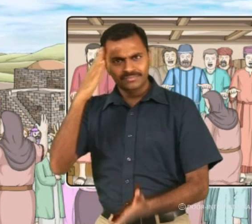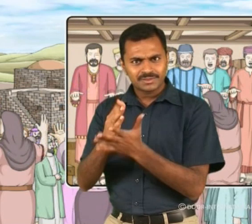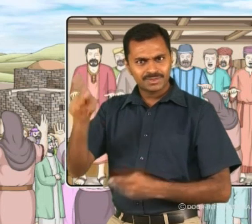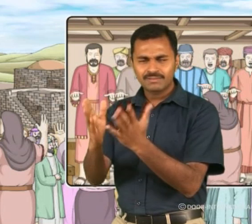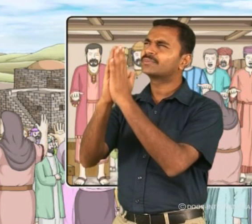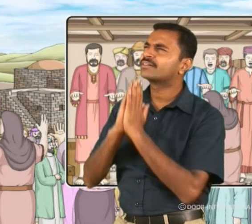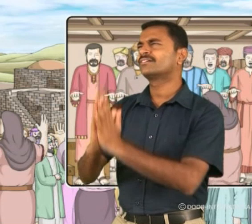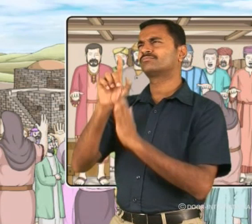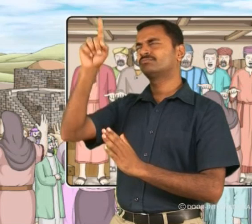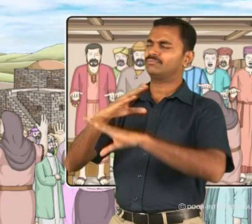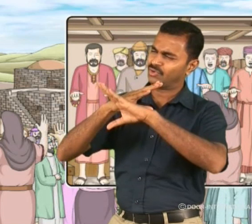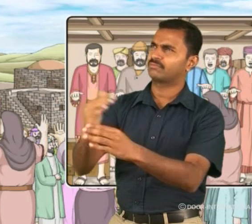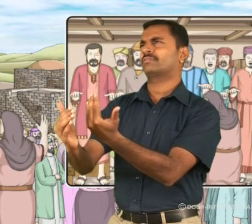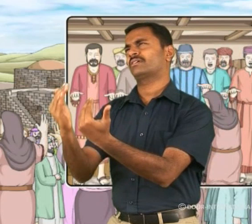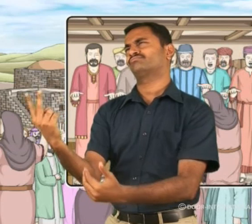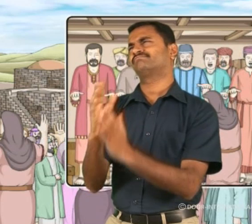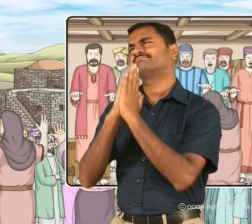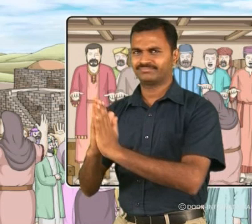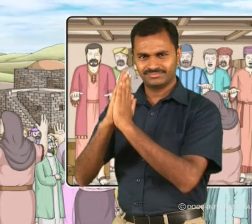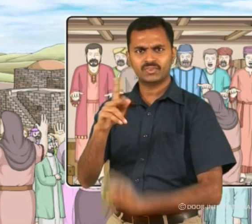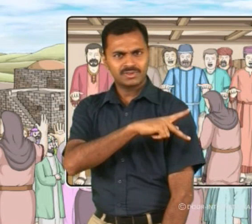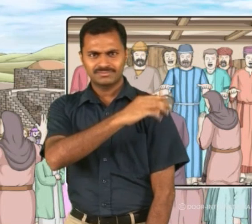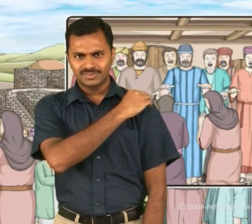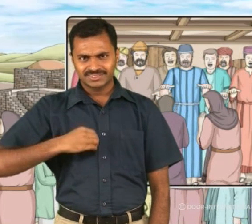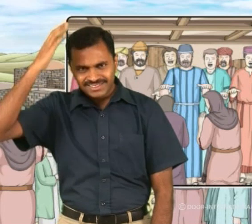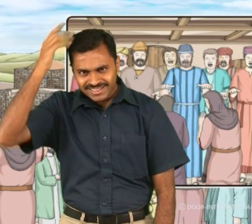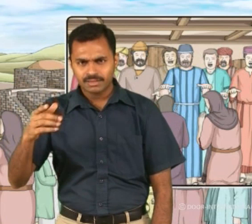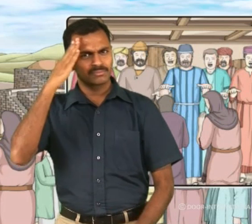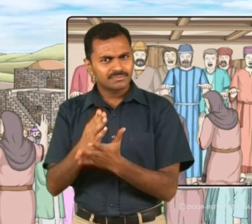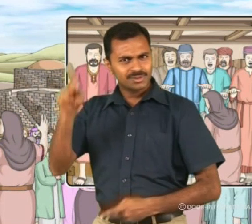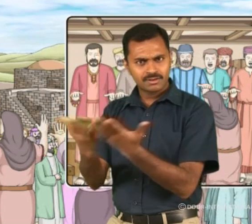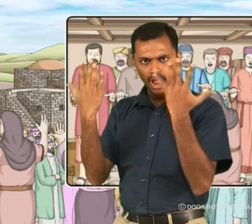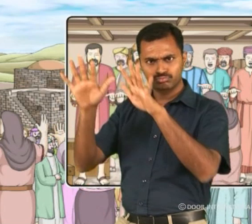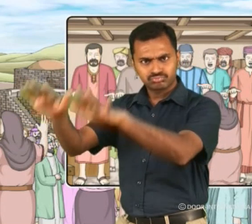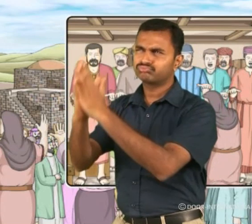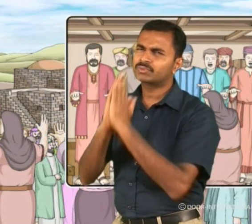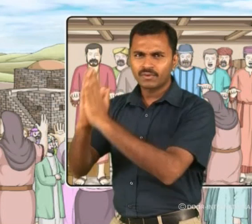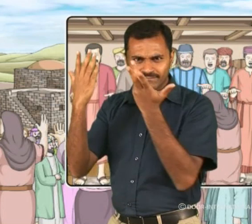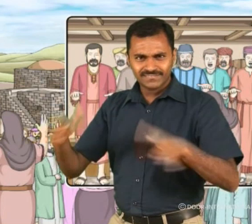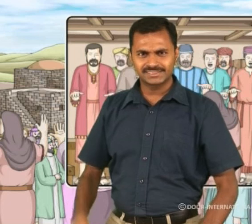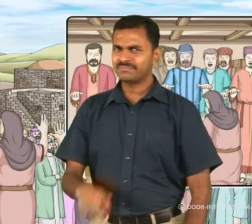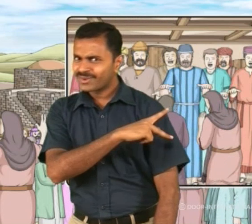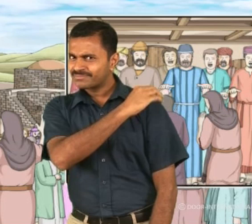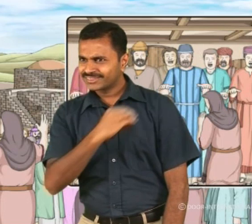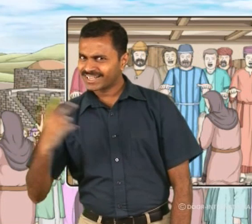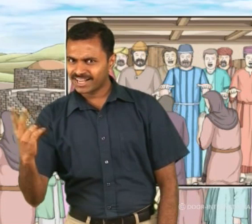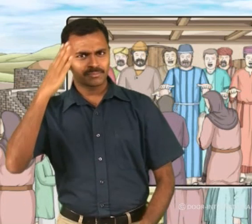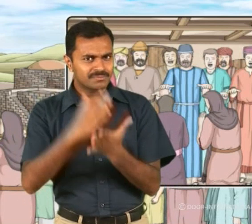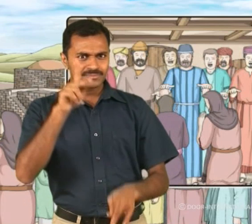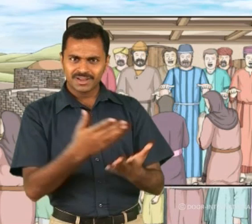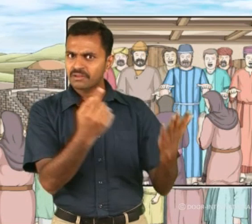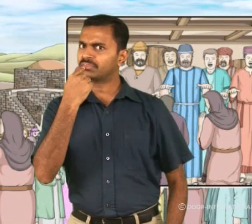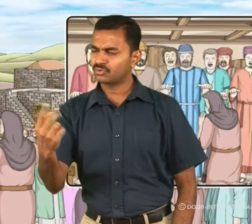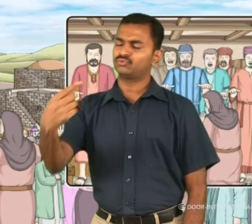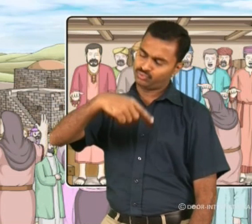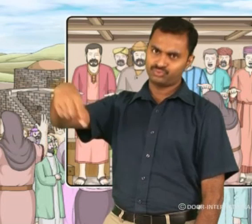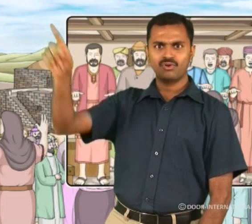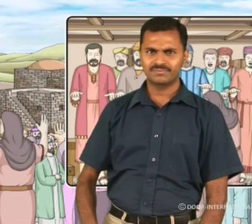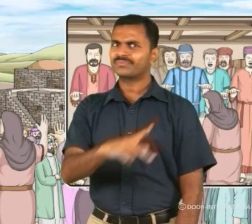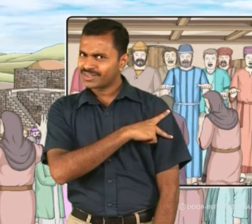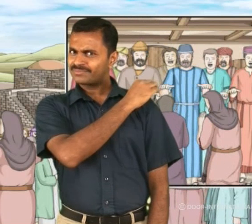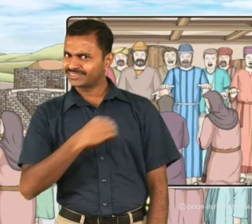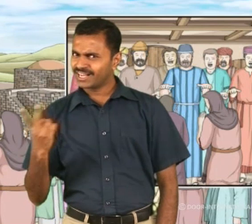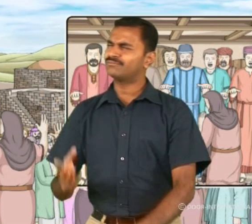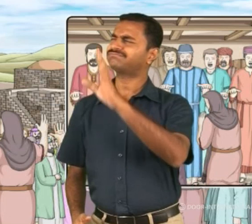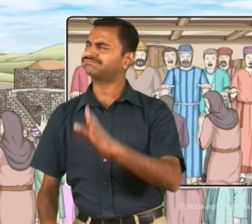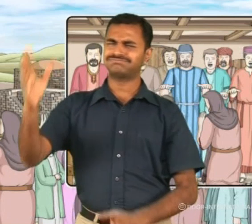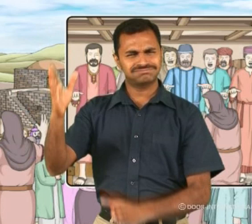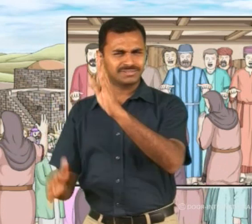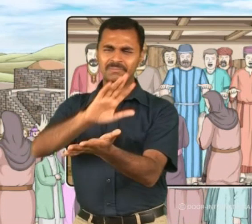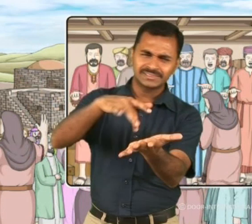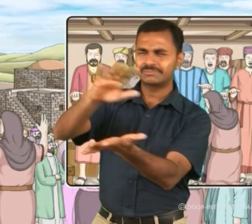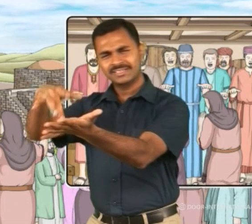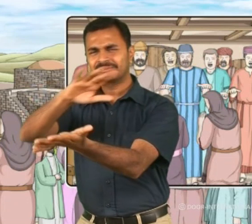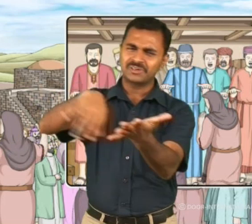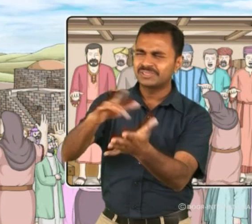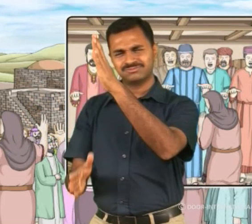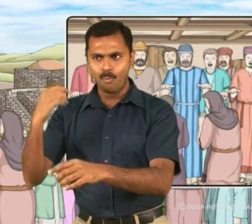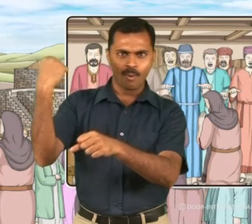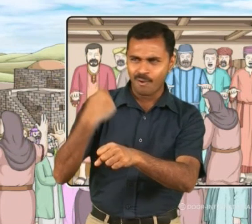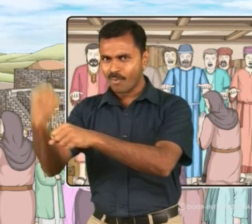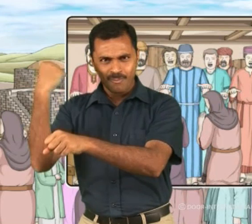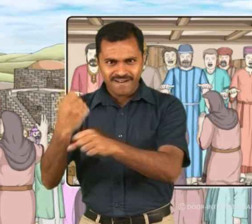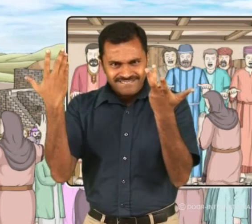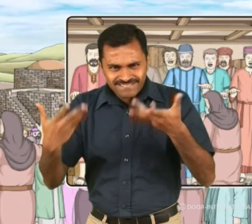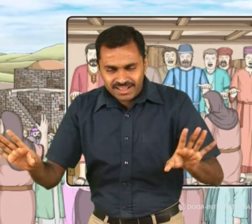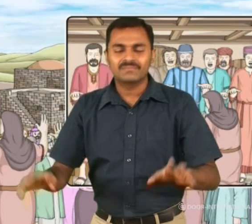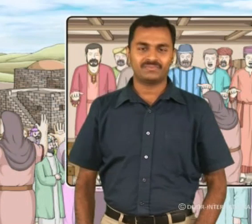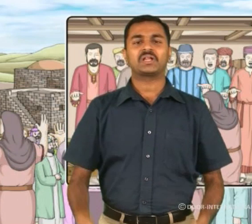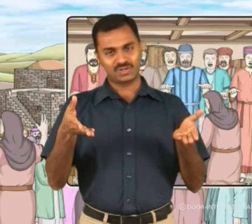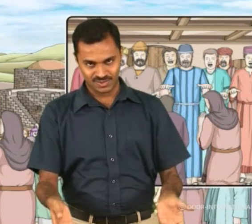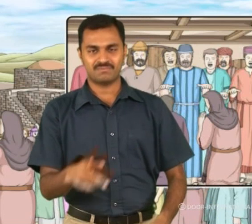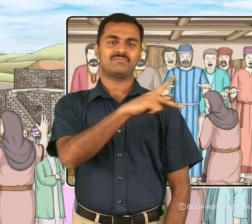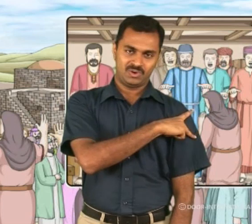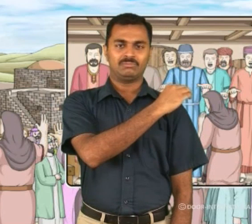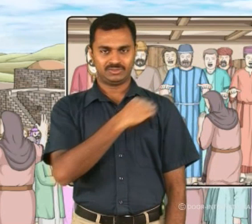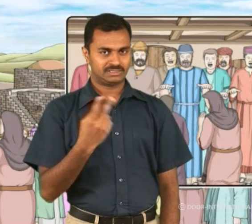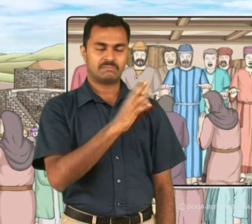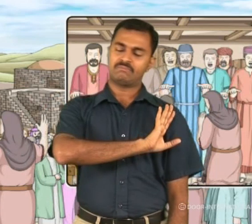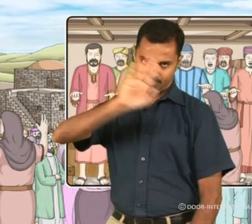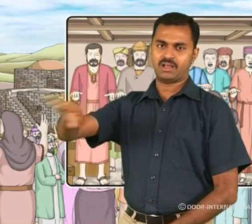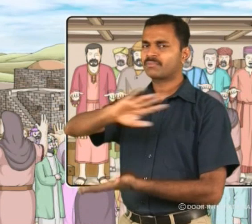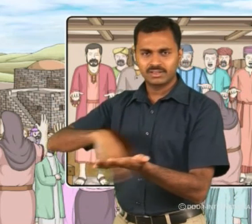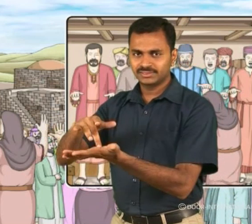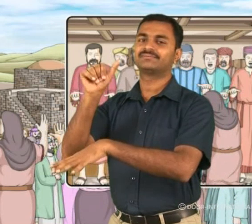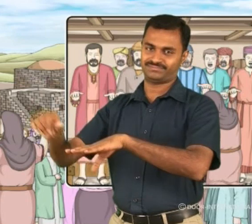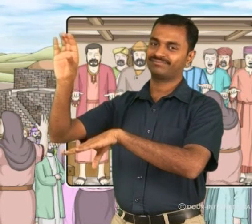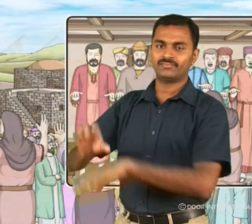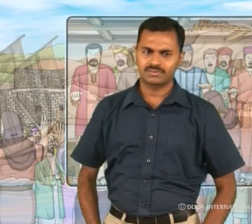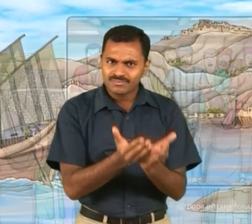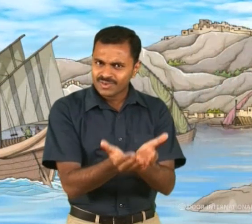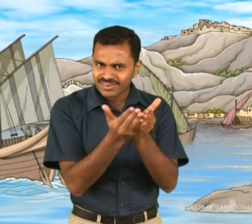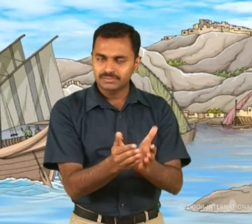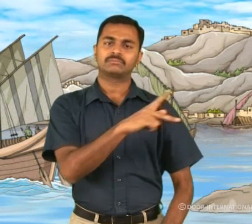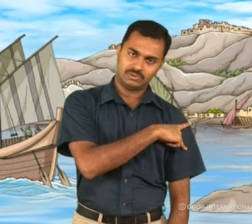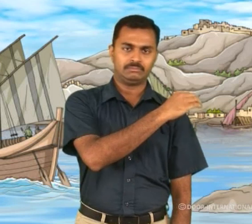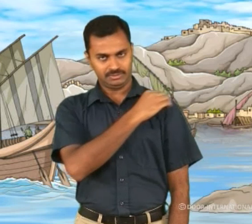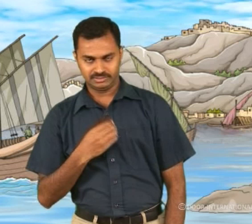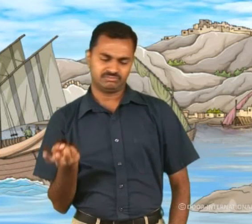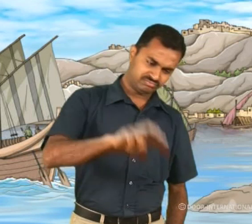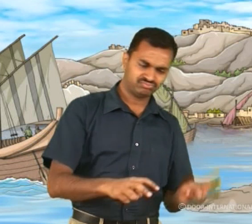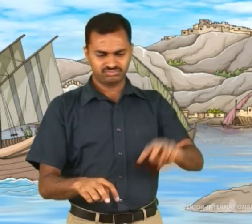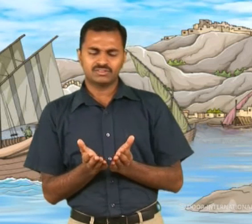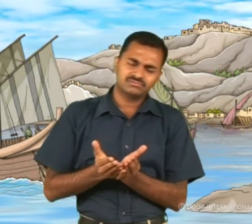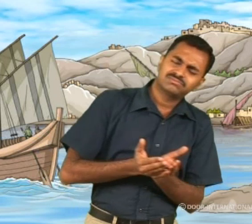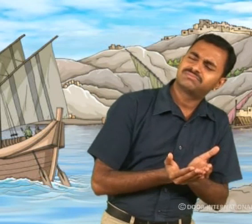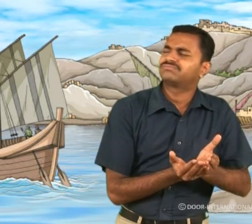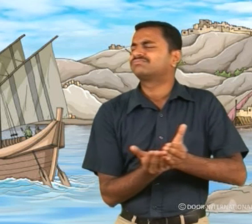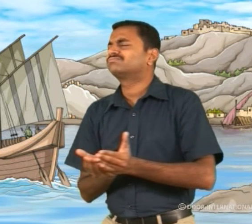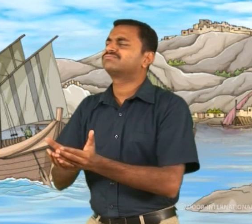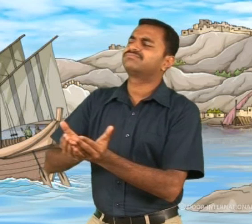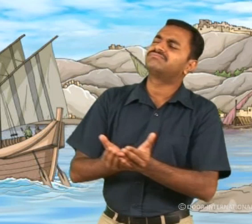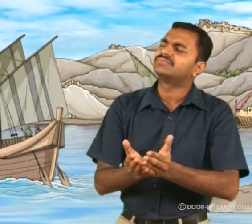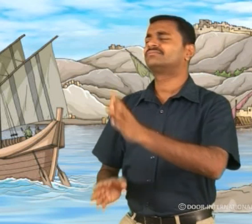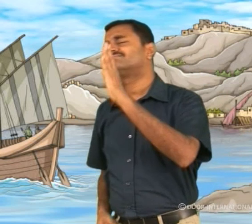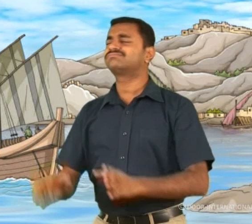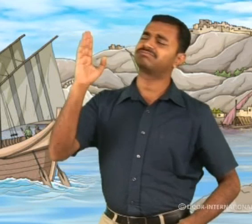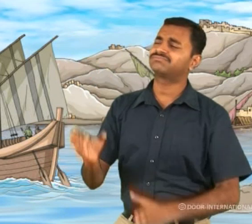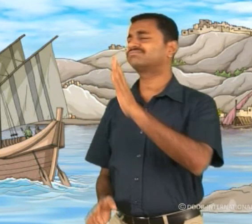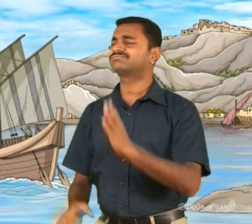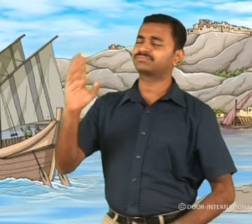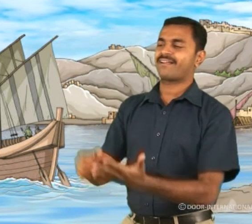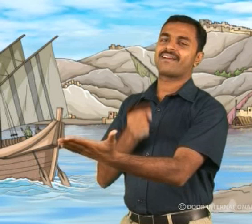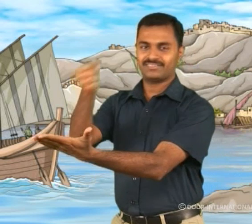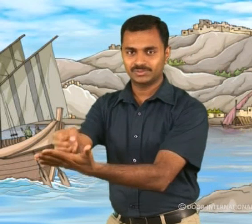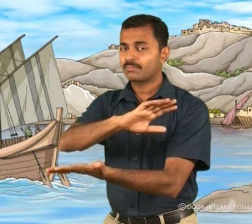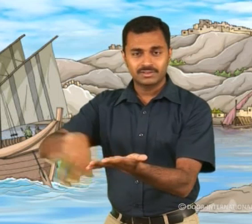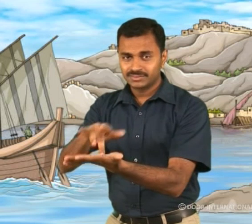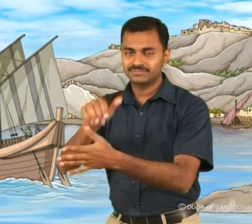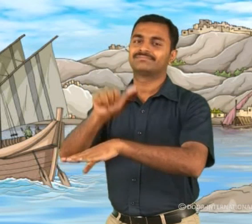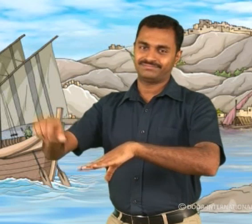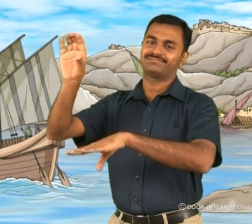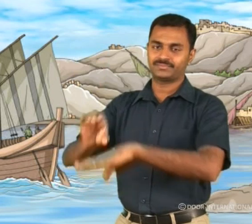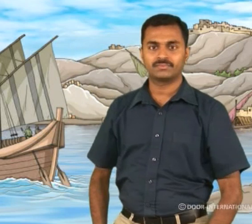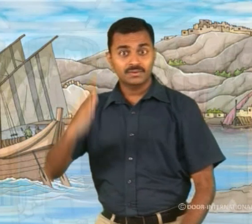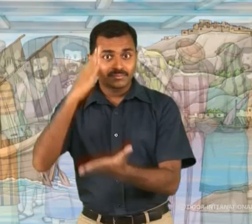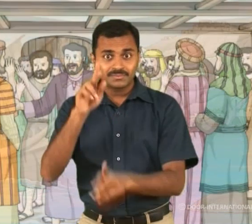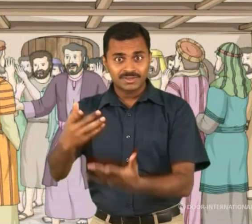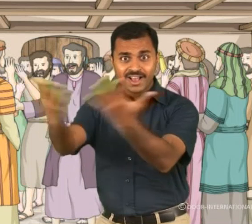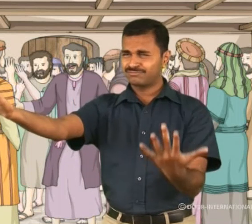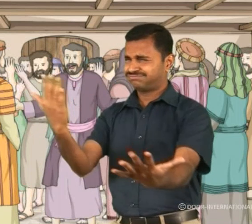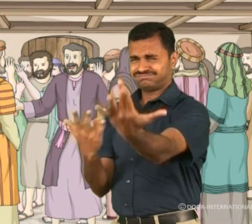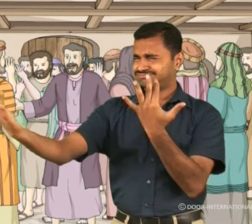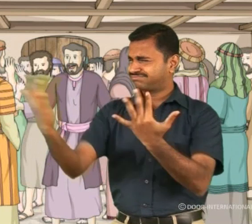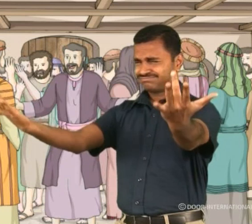From Attalia they sailed to Antioch, where they had been commended to the grace of God for the work they had just completed.